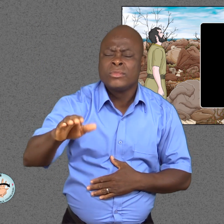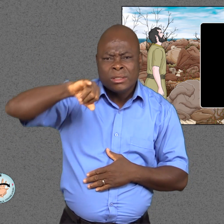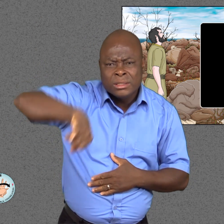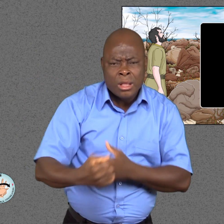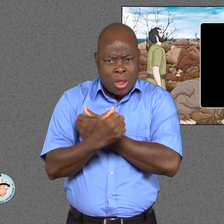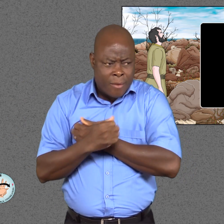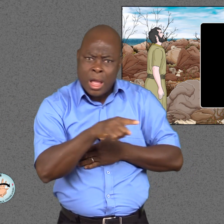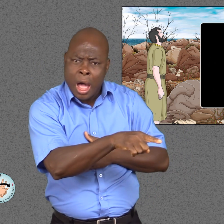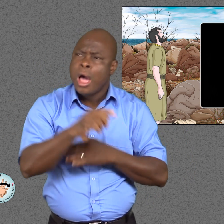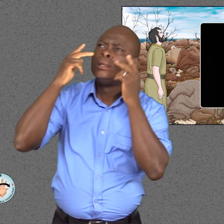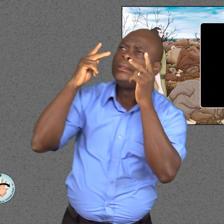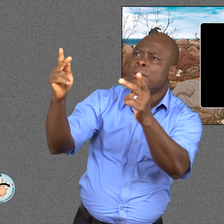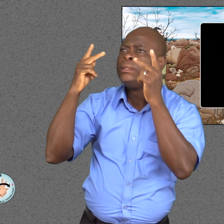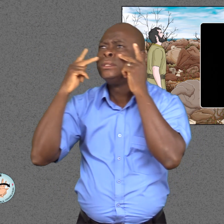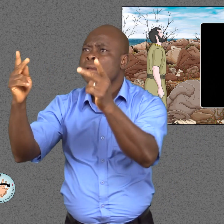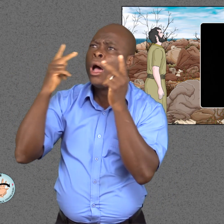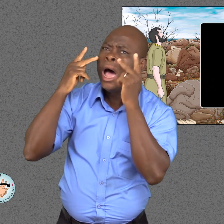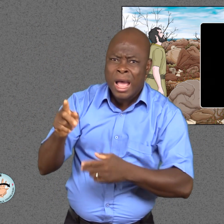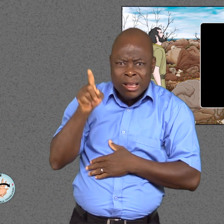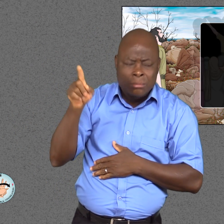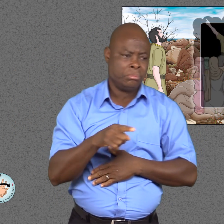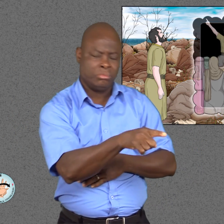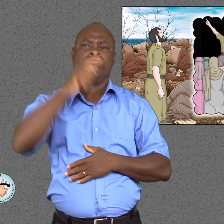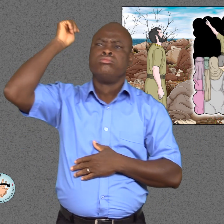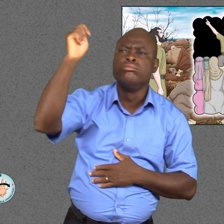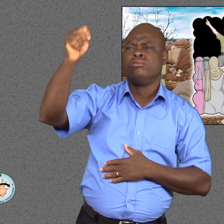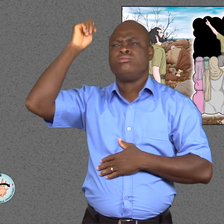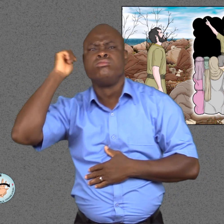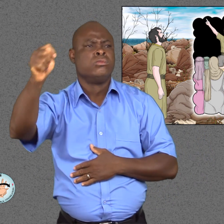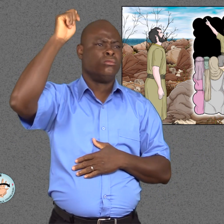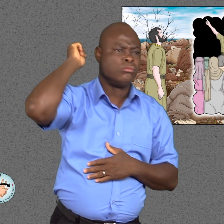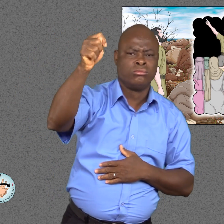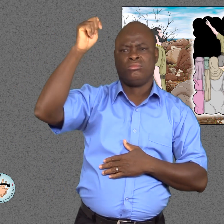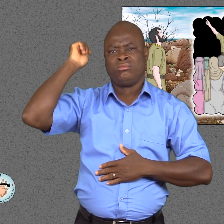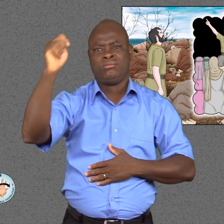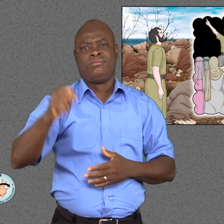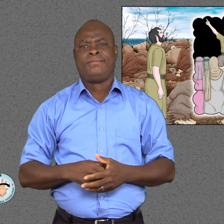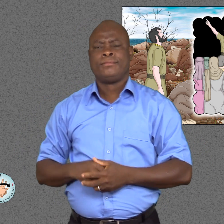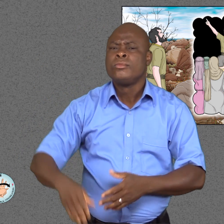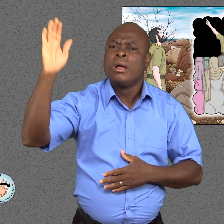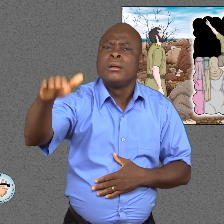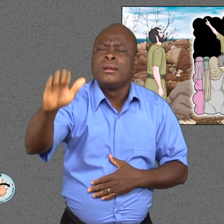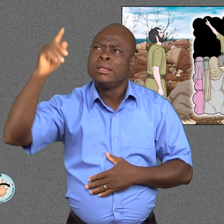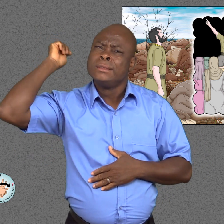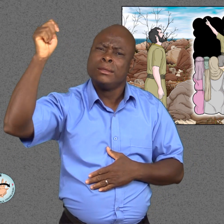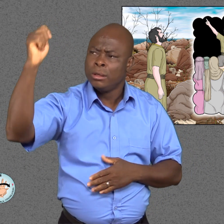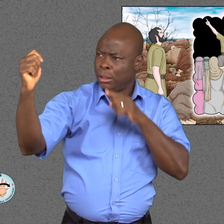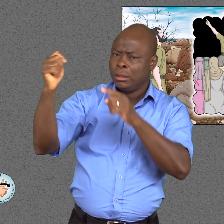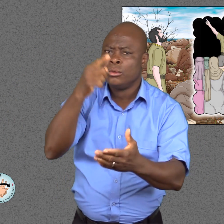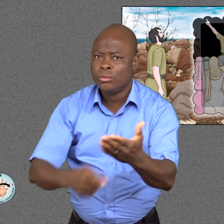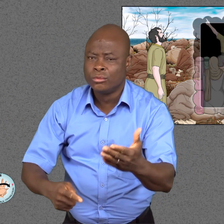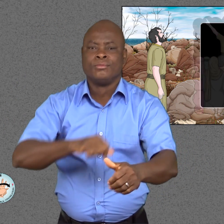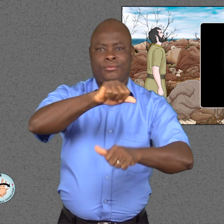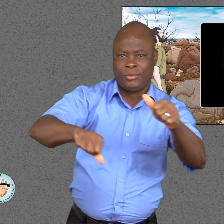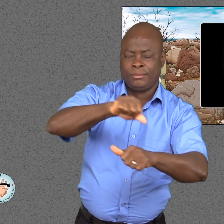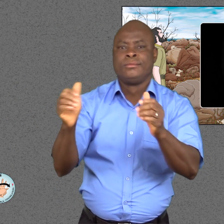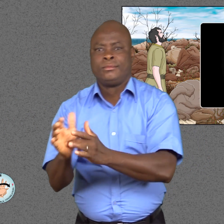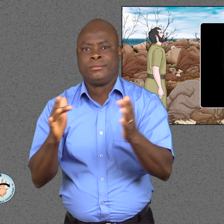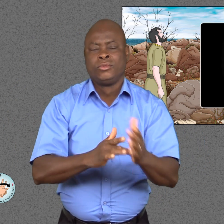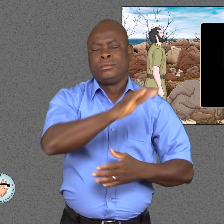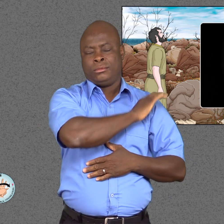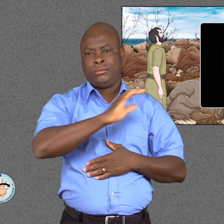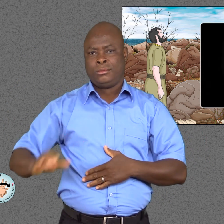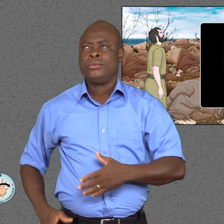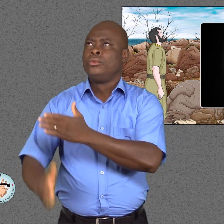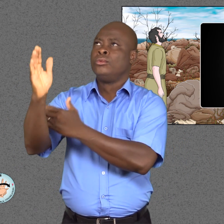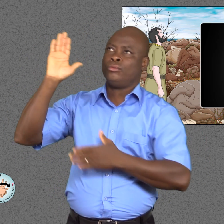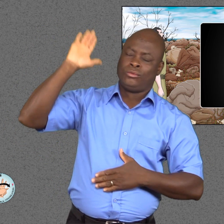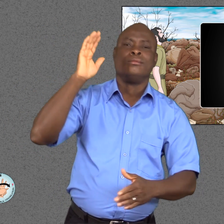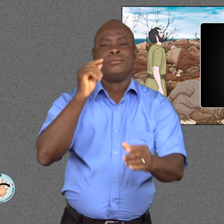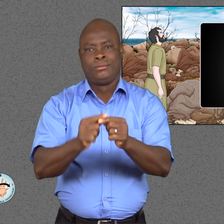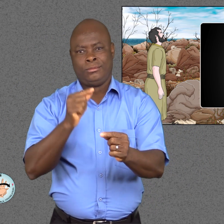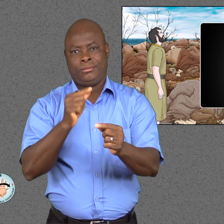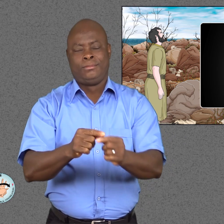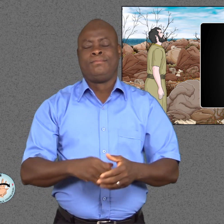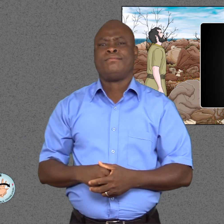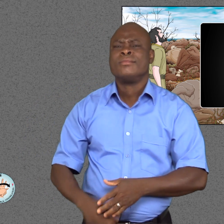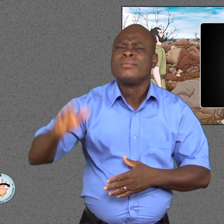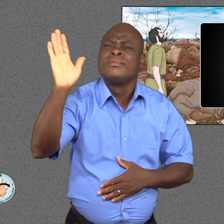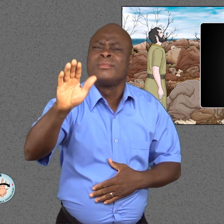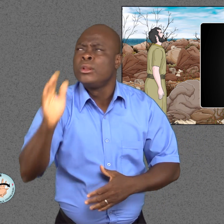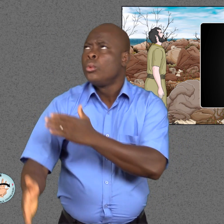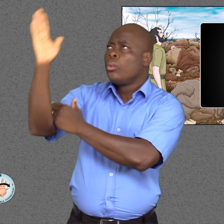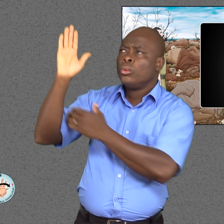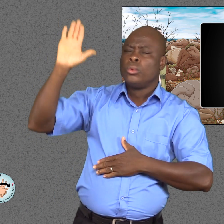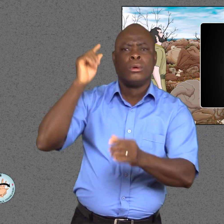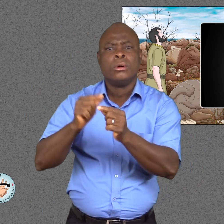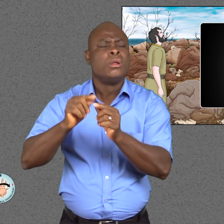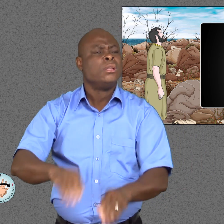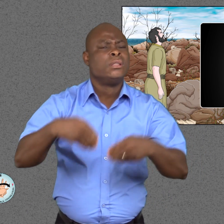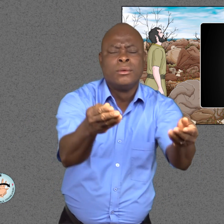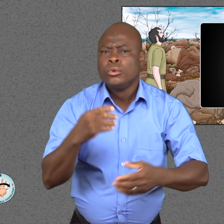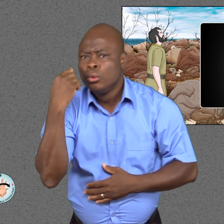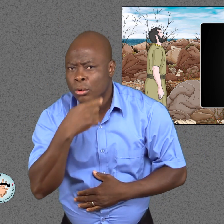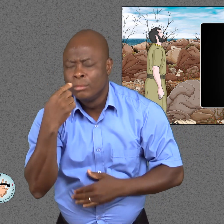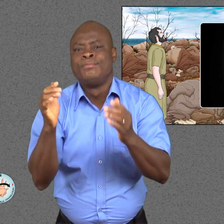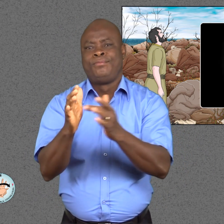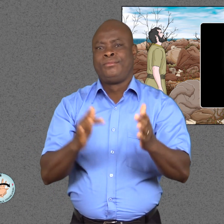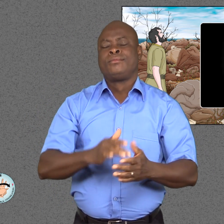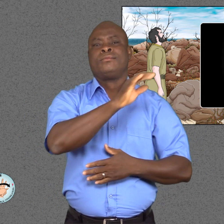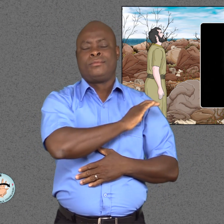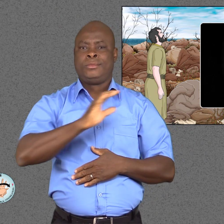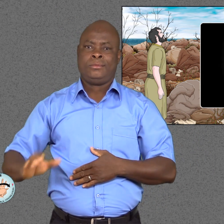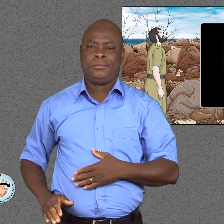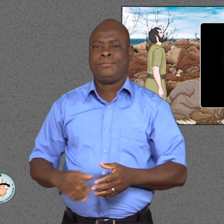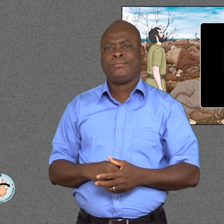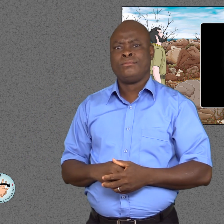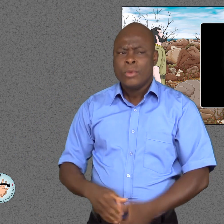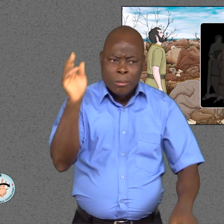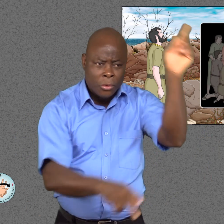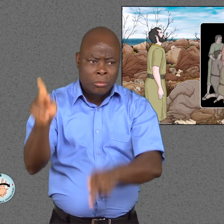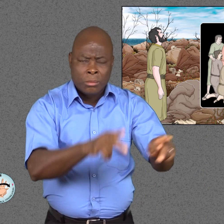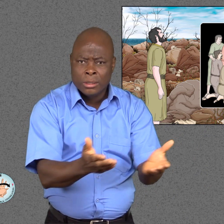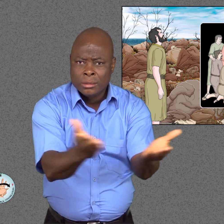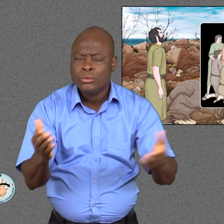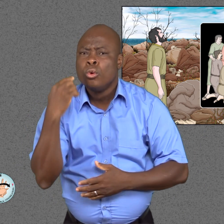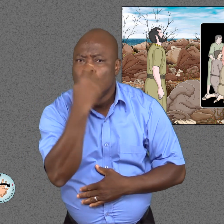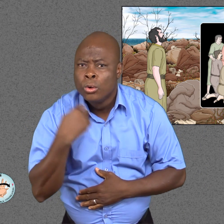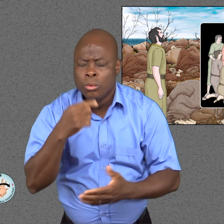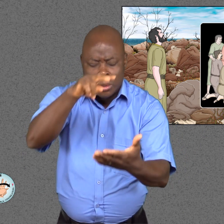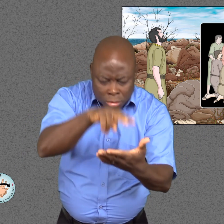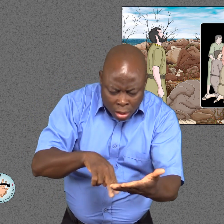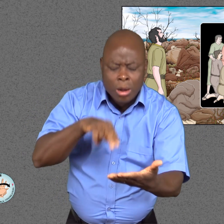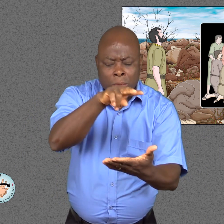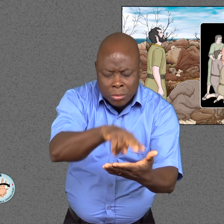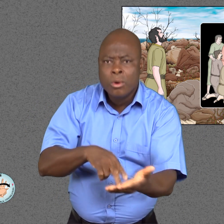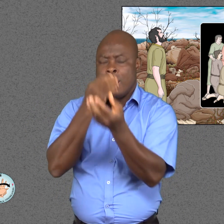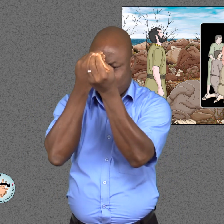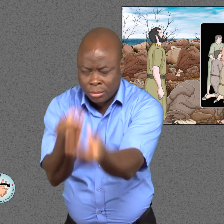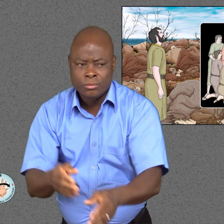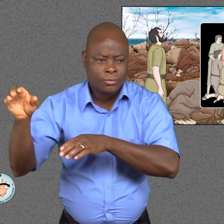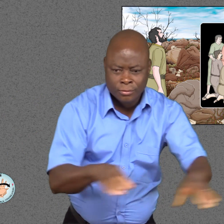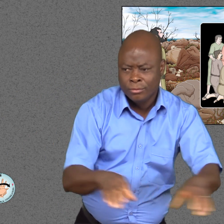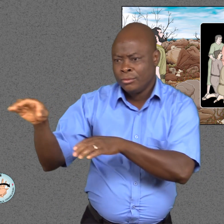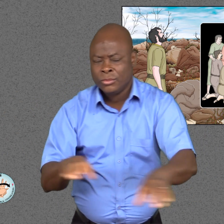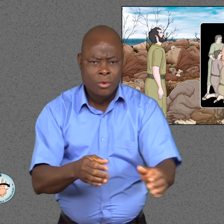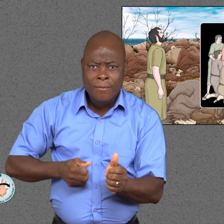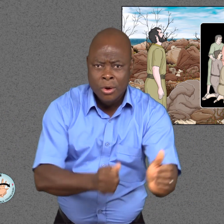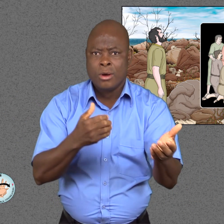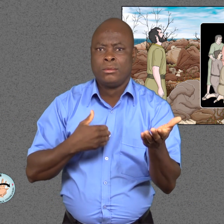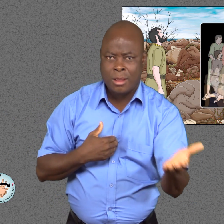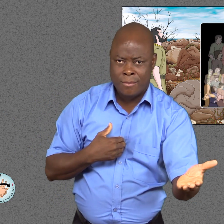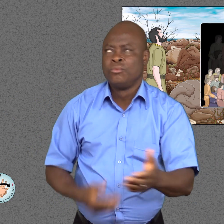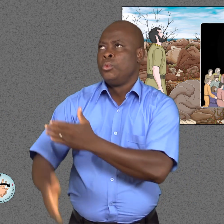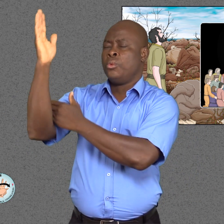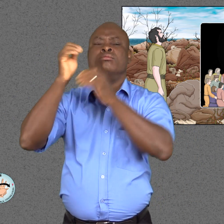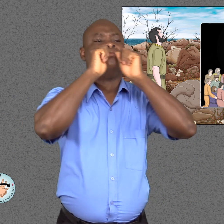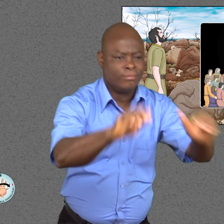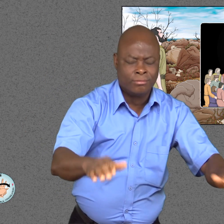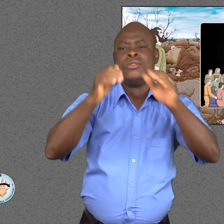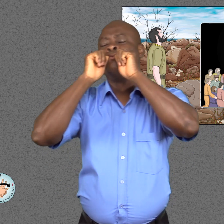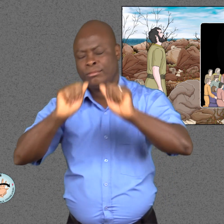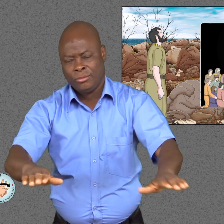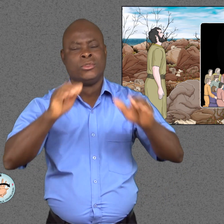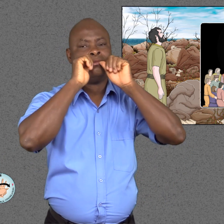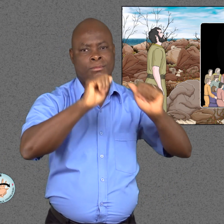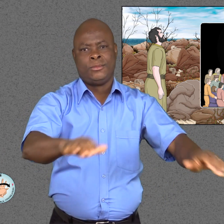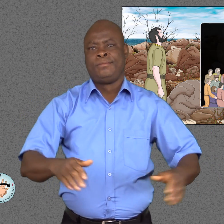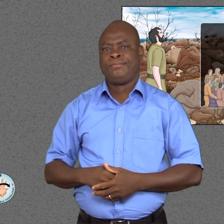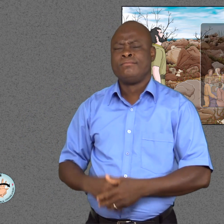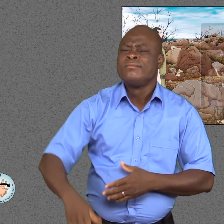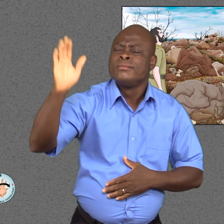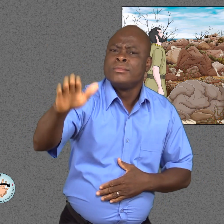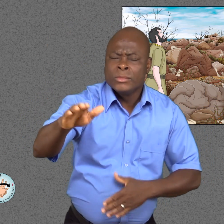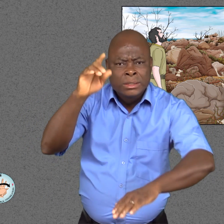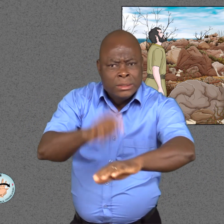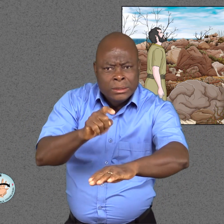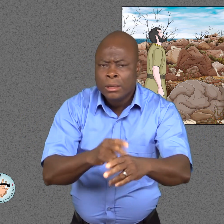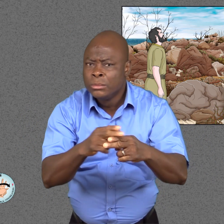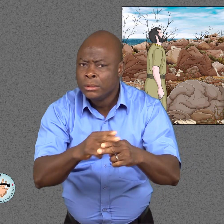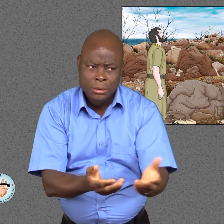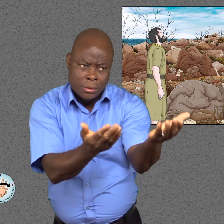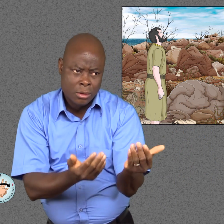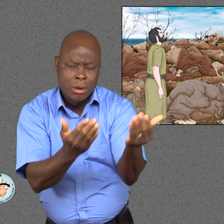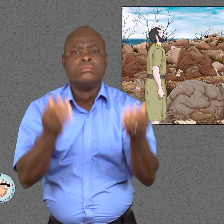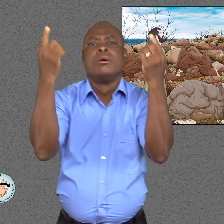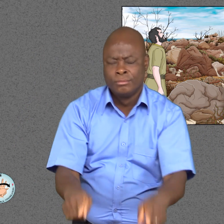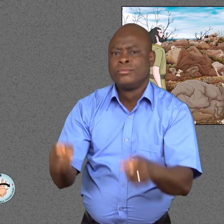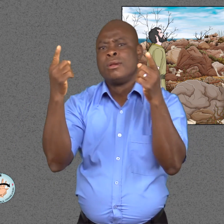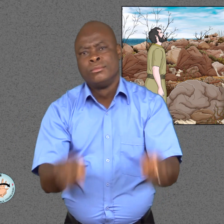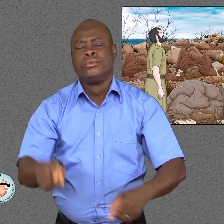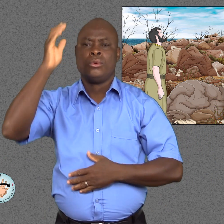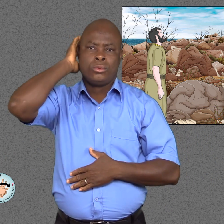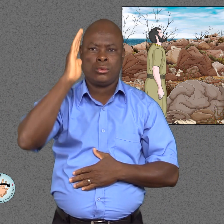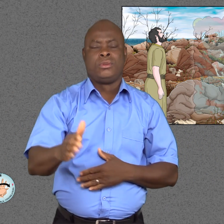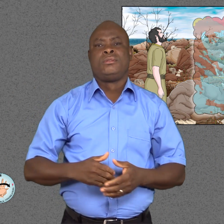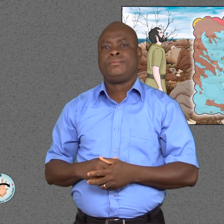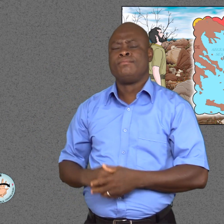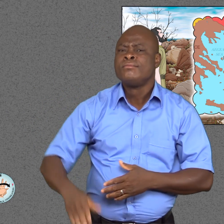Blessed is the one who reads aloud the words of this prophecy, and blessed are those who hear and obey what is written in it, because the time is near.